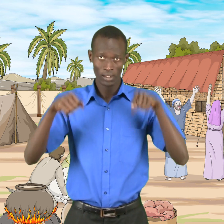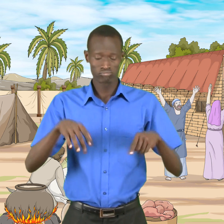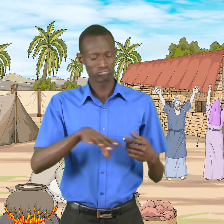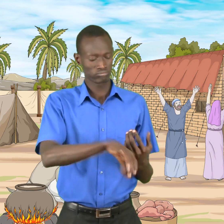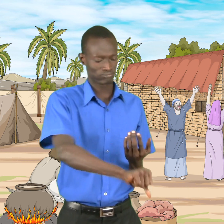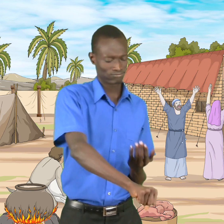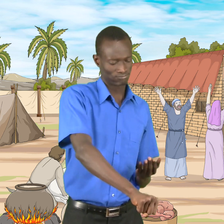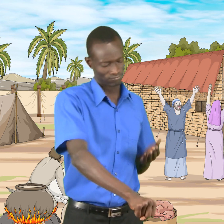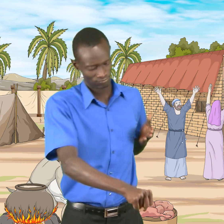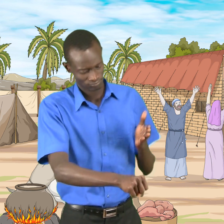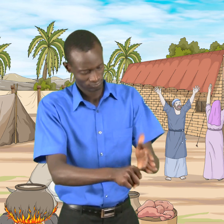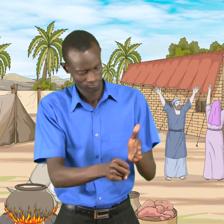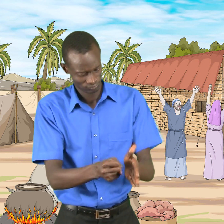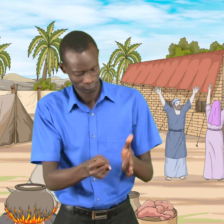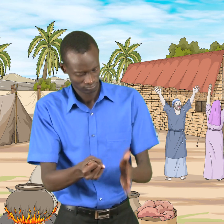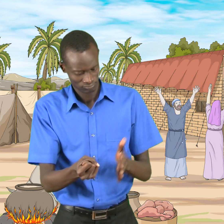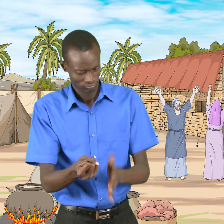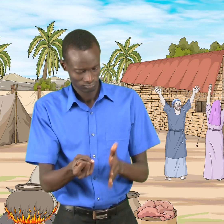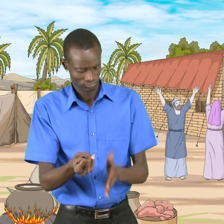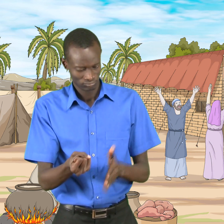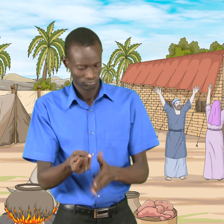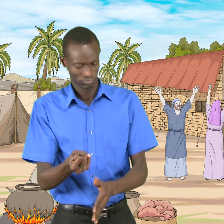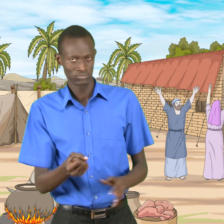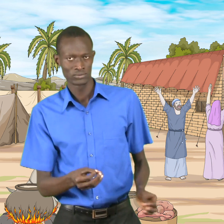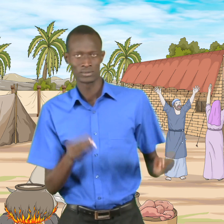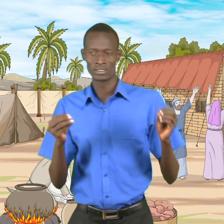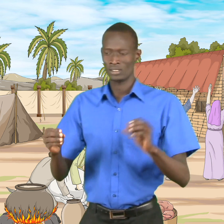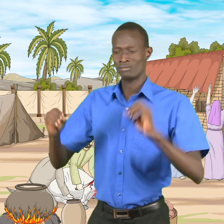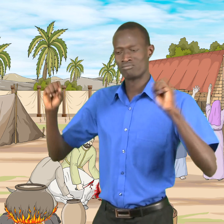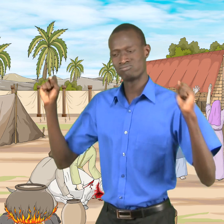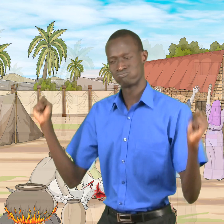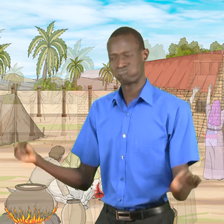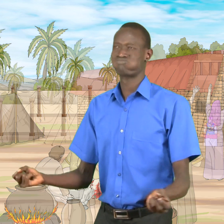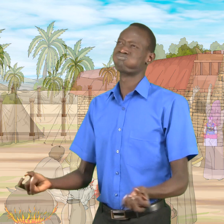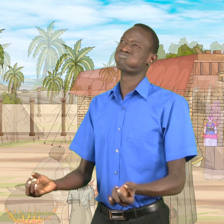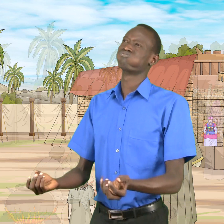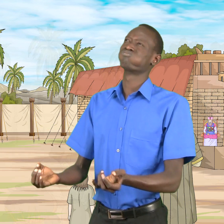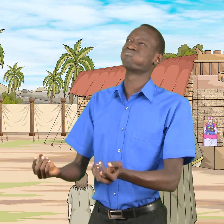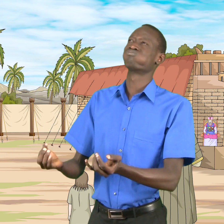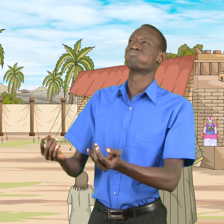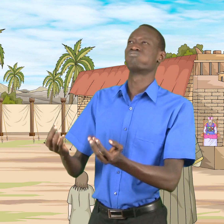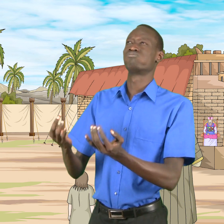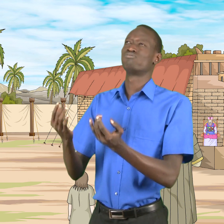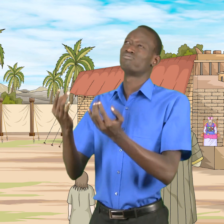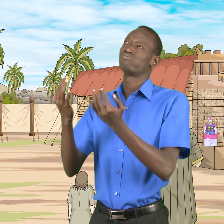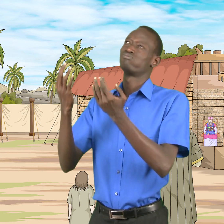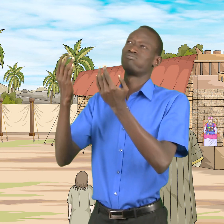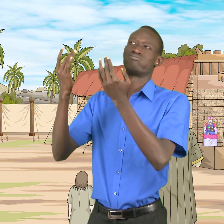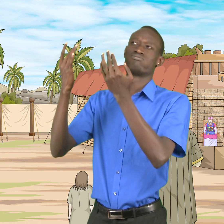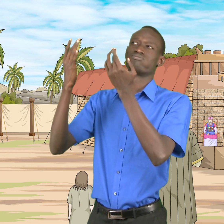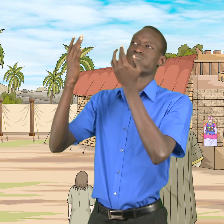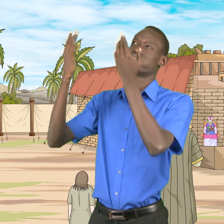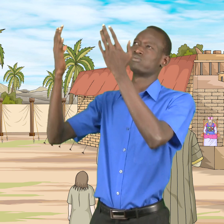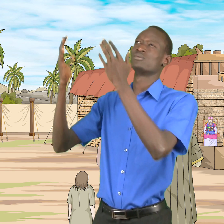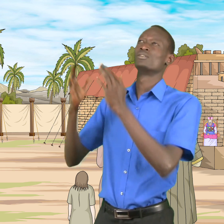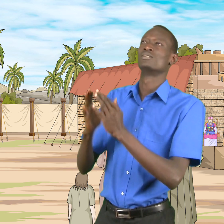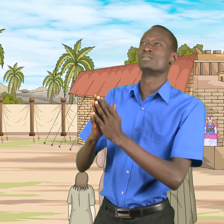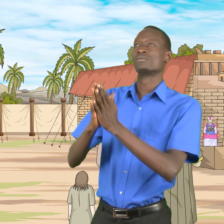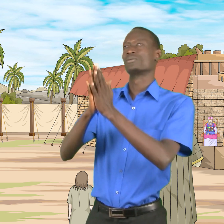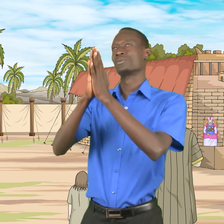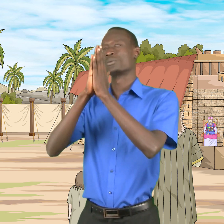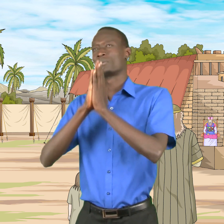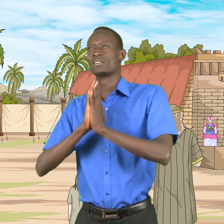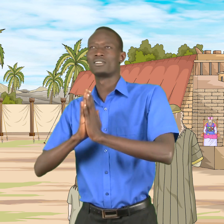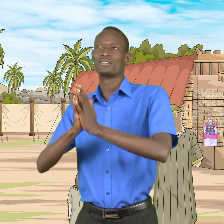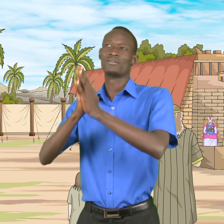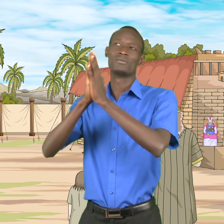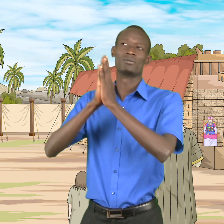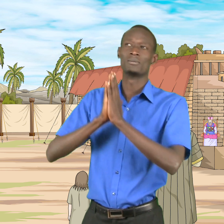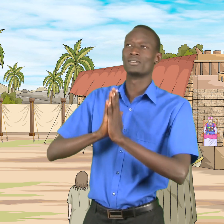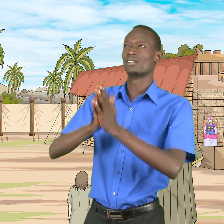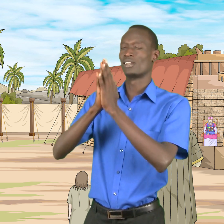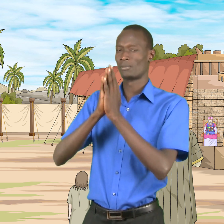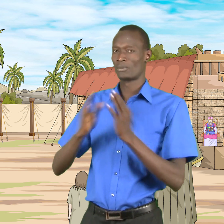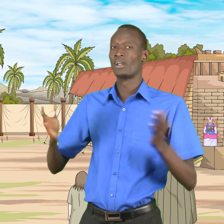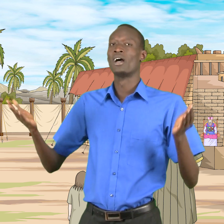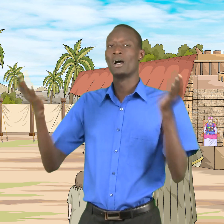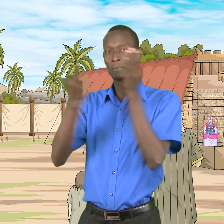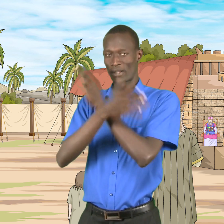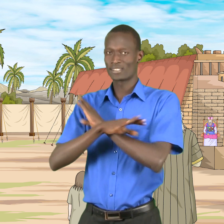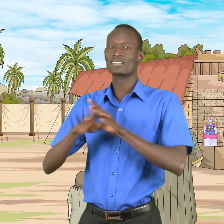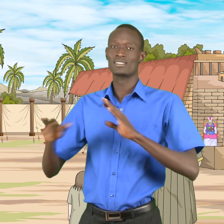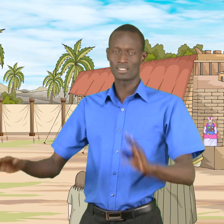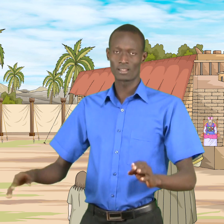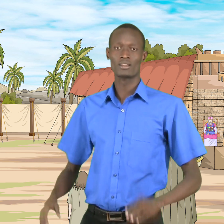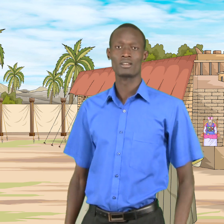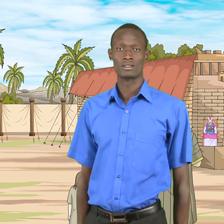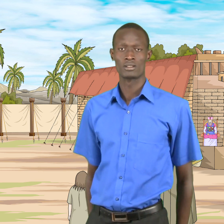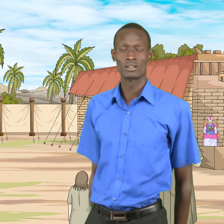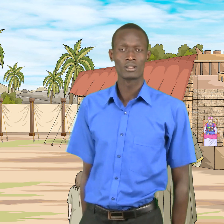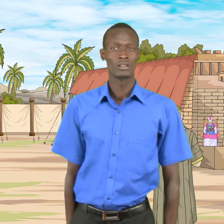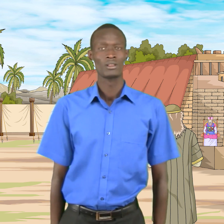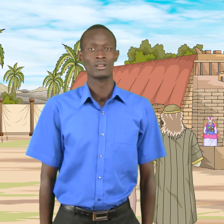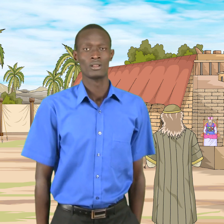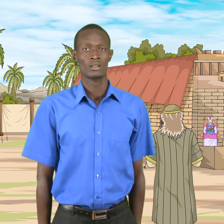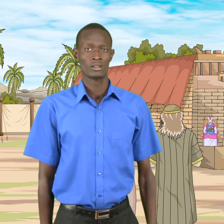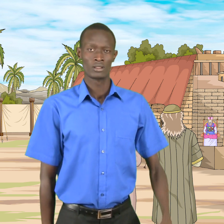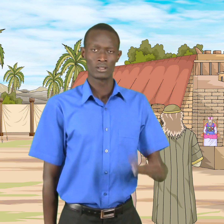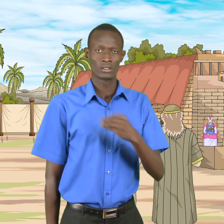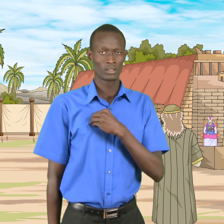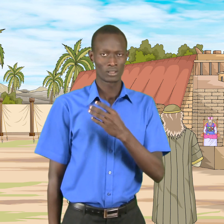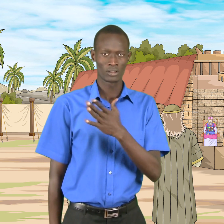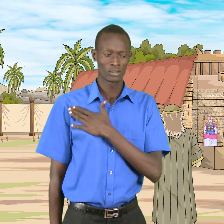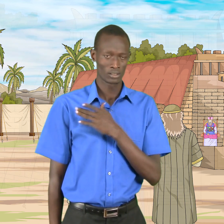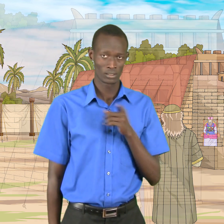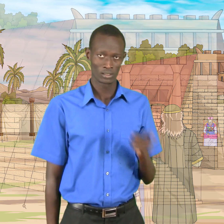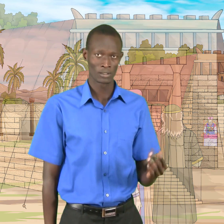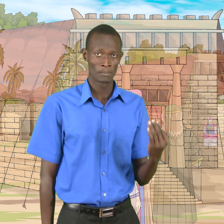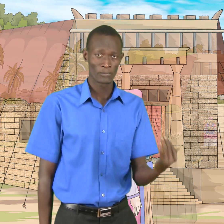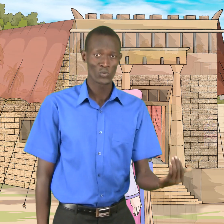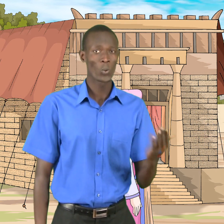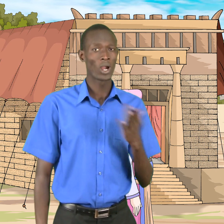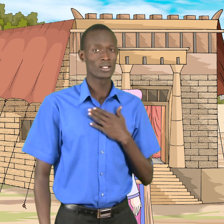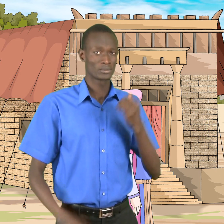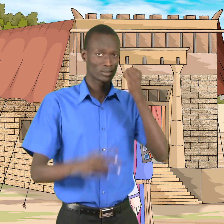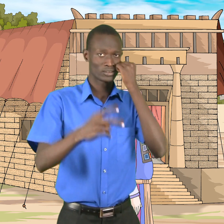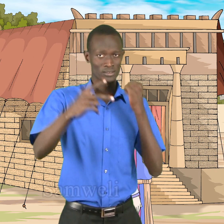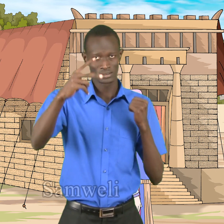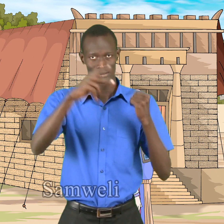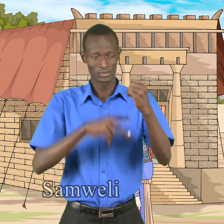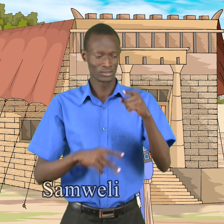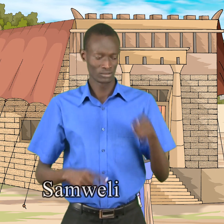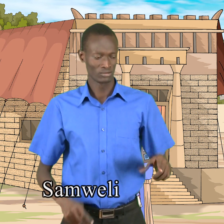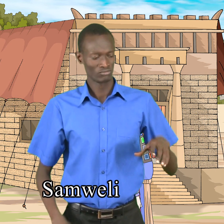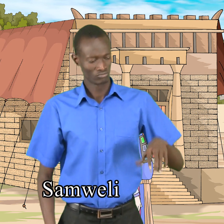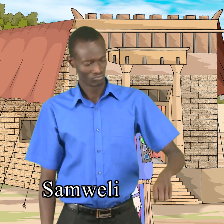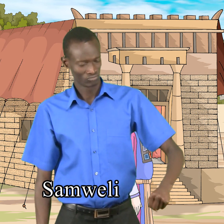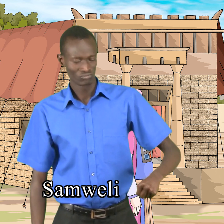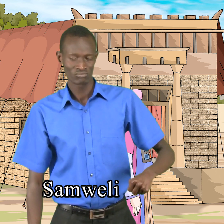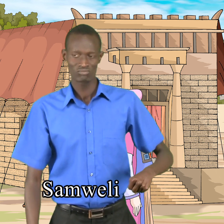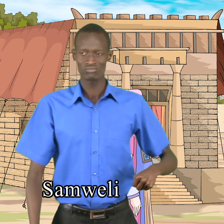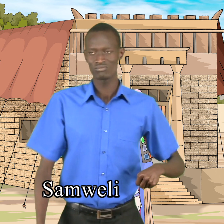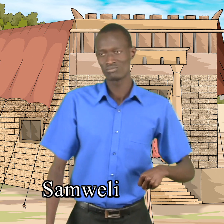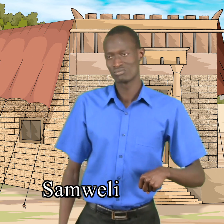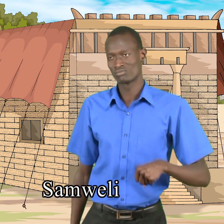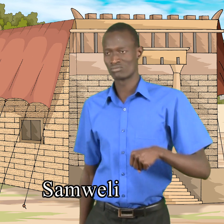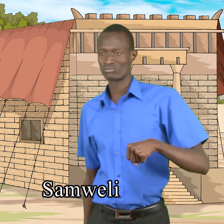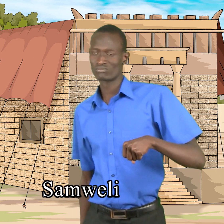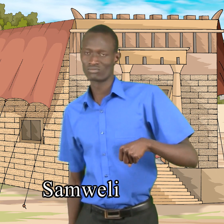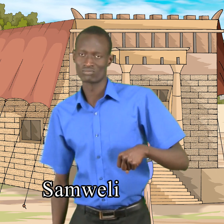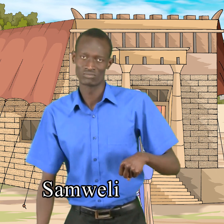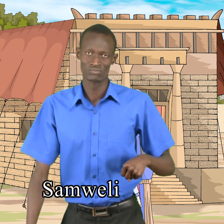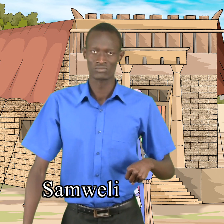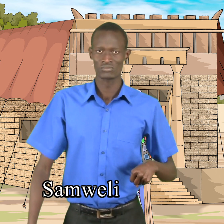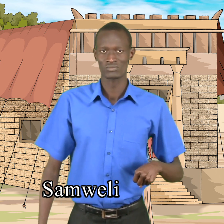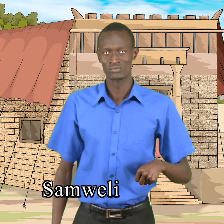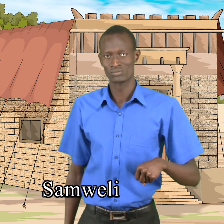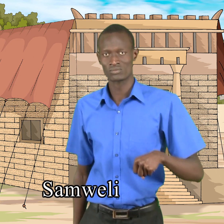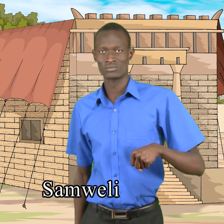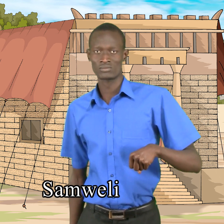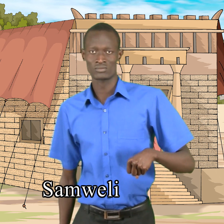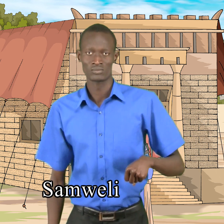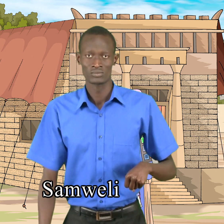Though the boy was still young, she brought him to the house of the LORD at Shiloh.